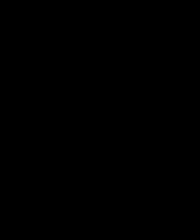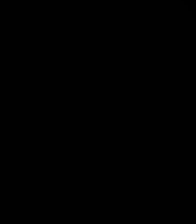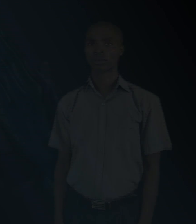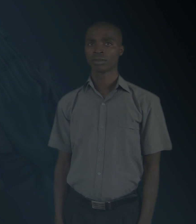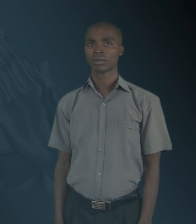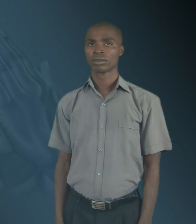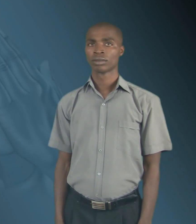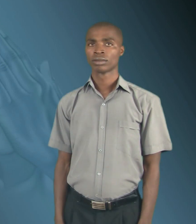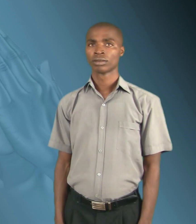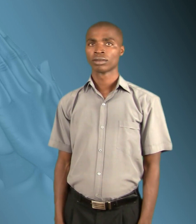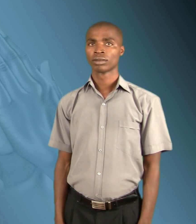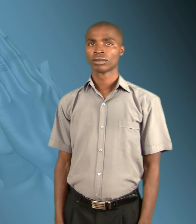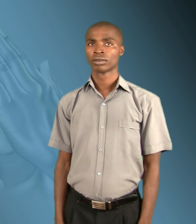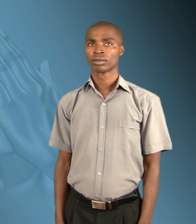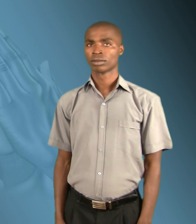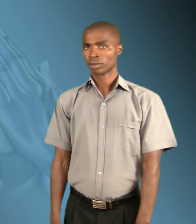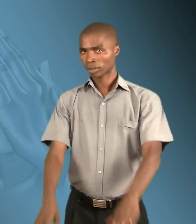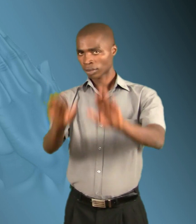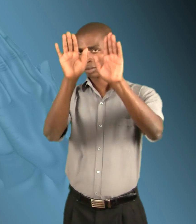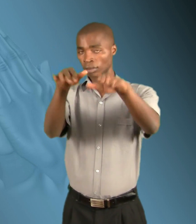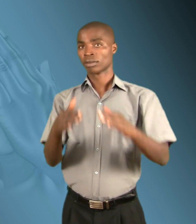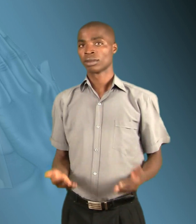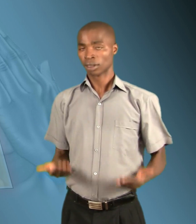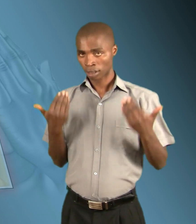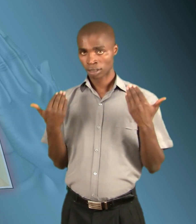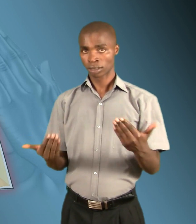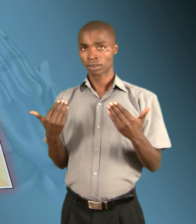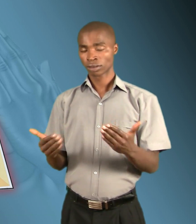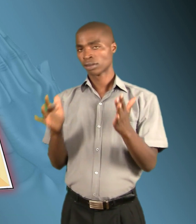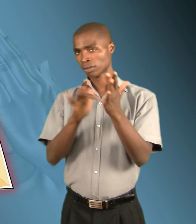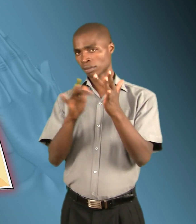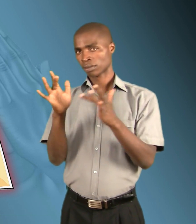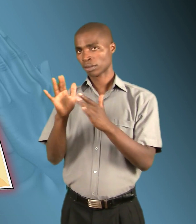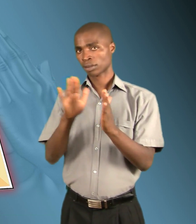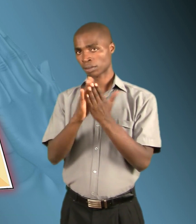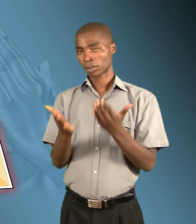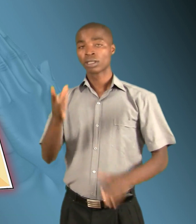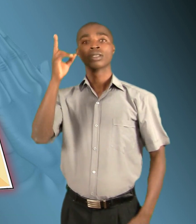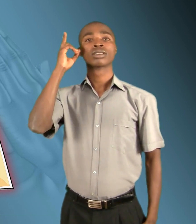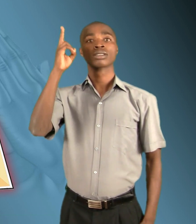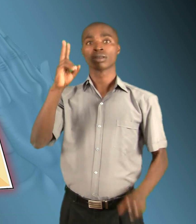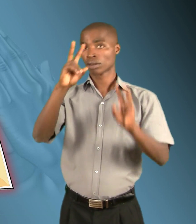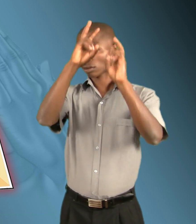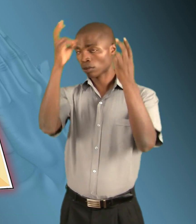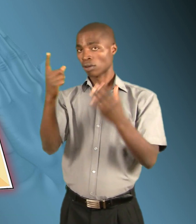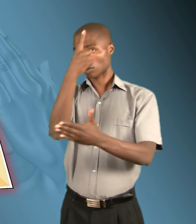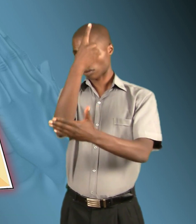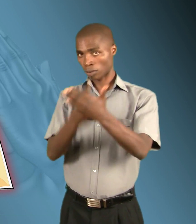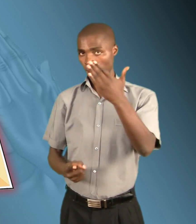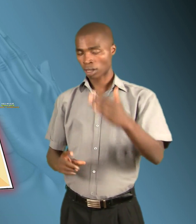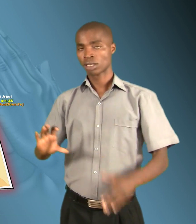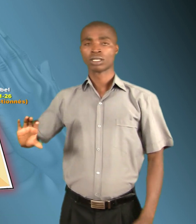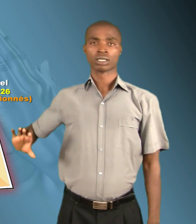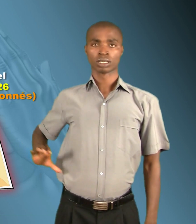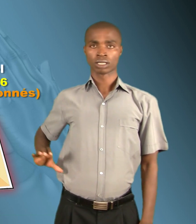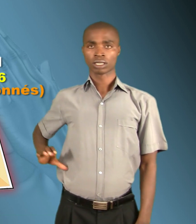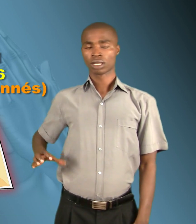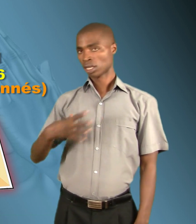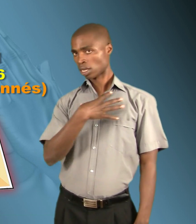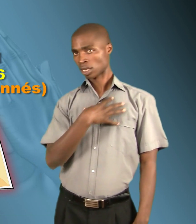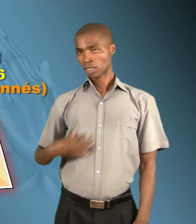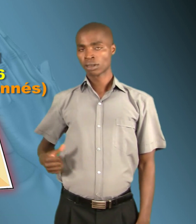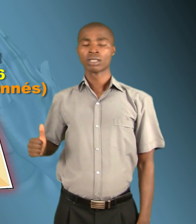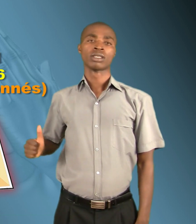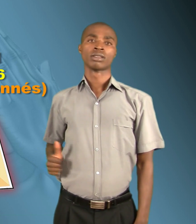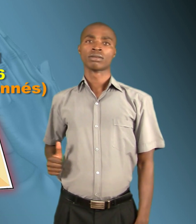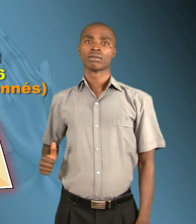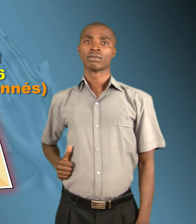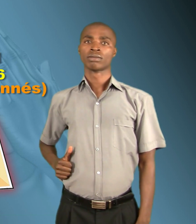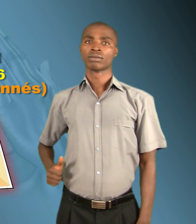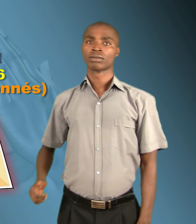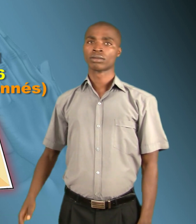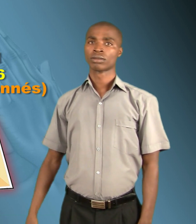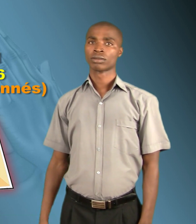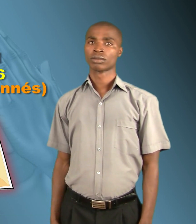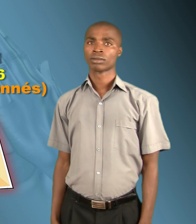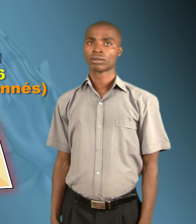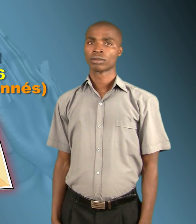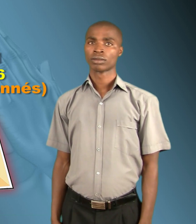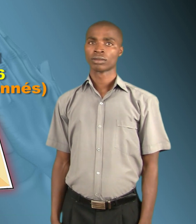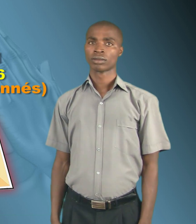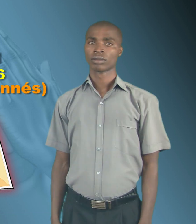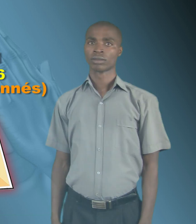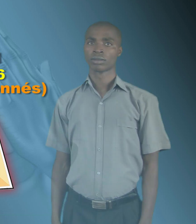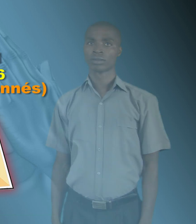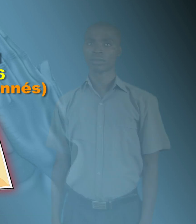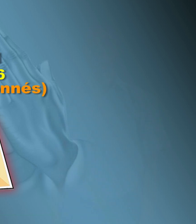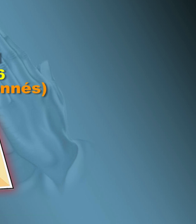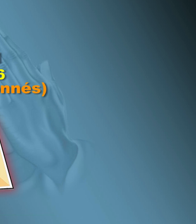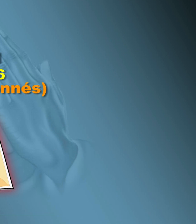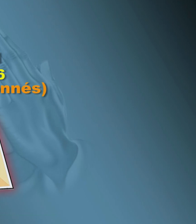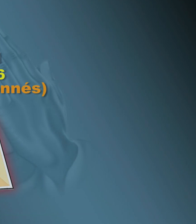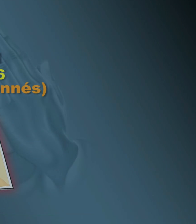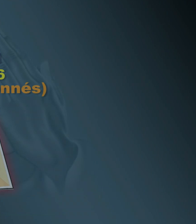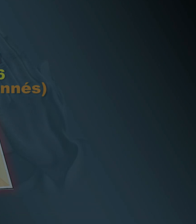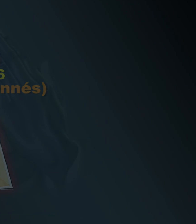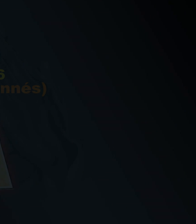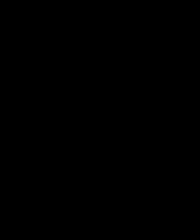Cain and Abel